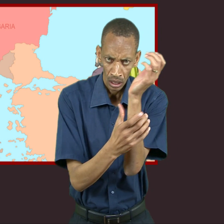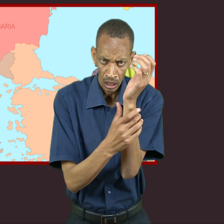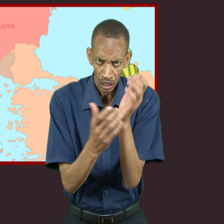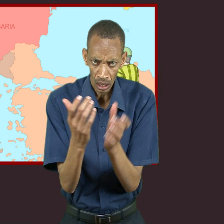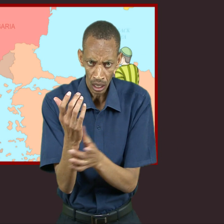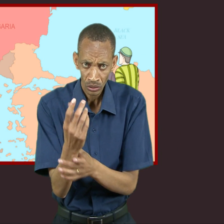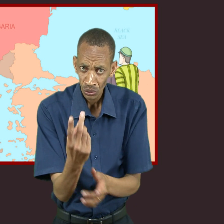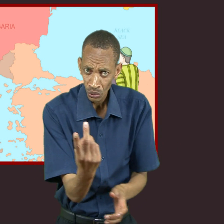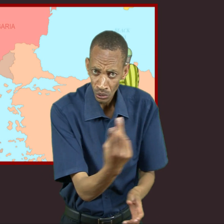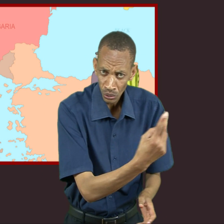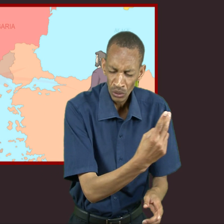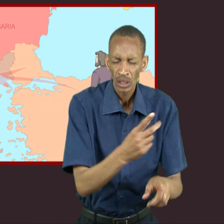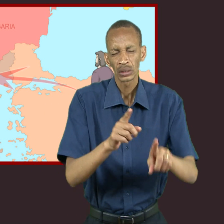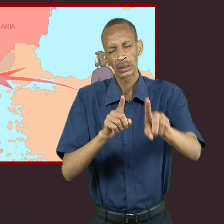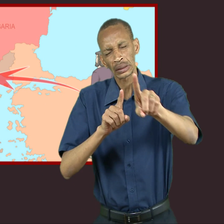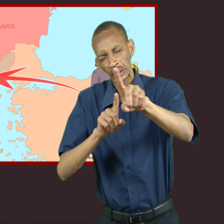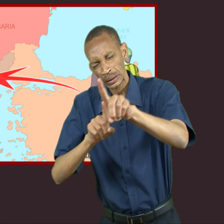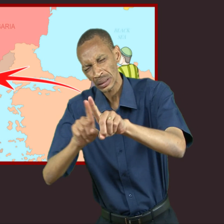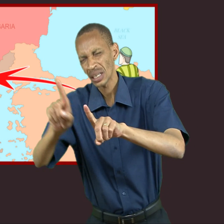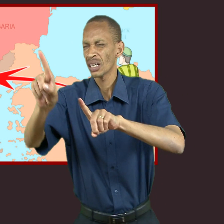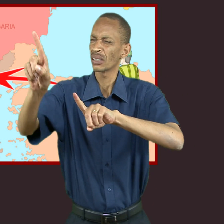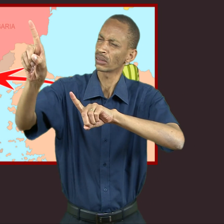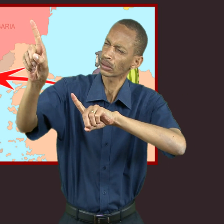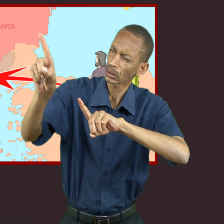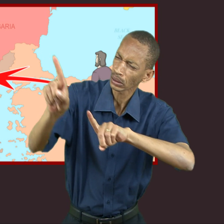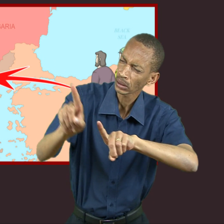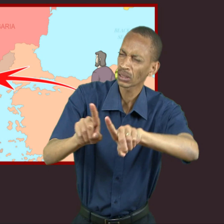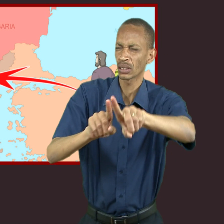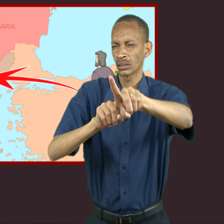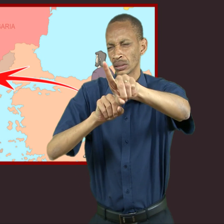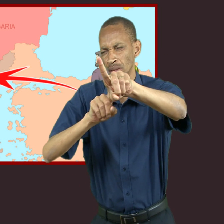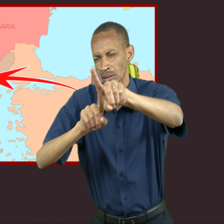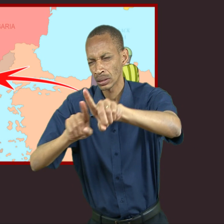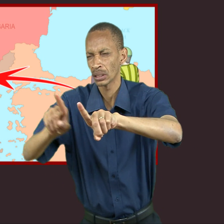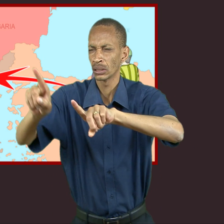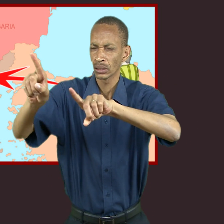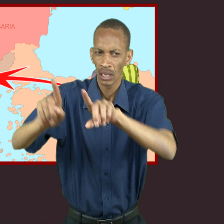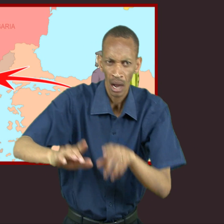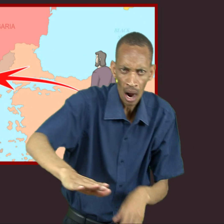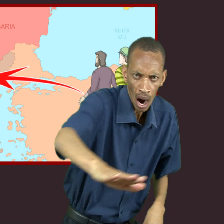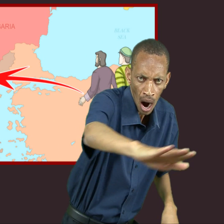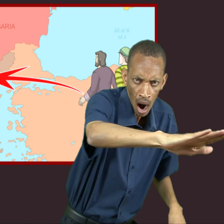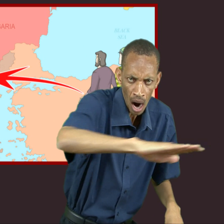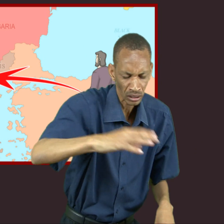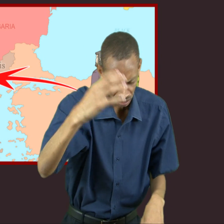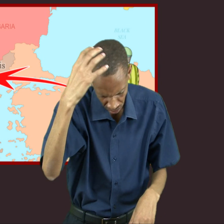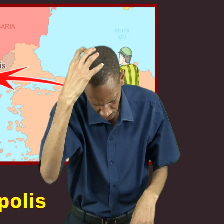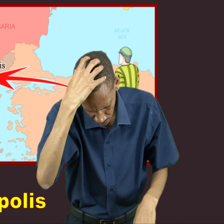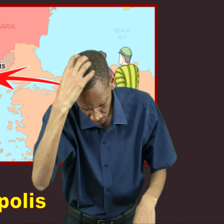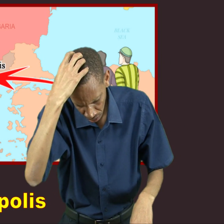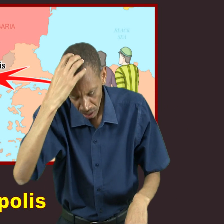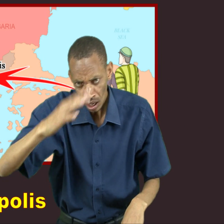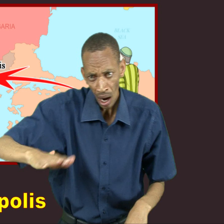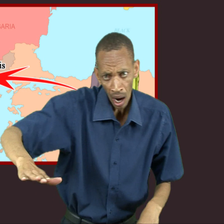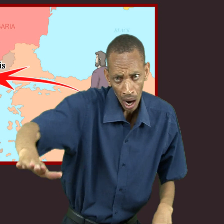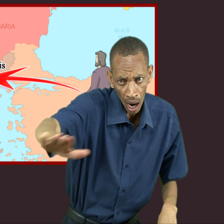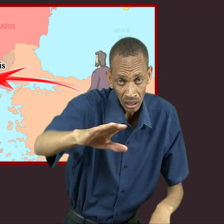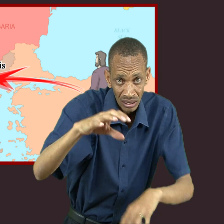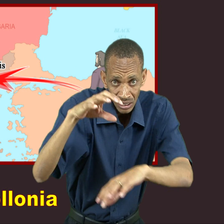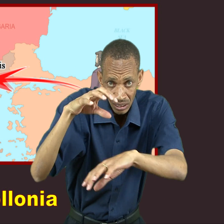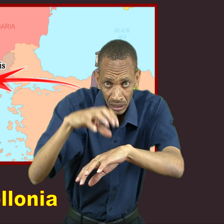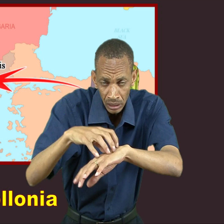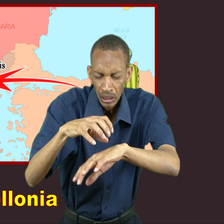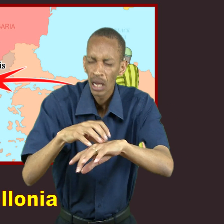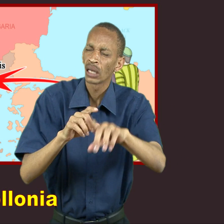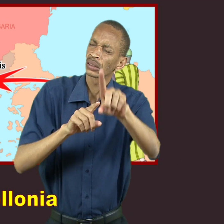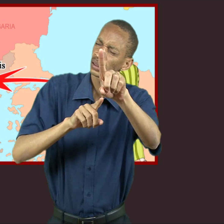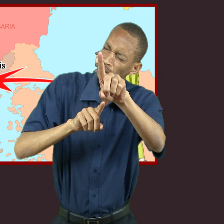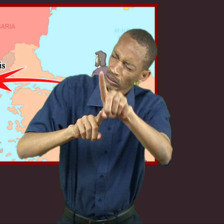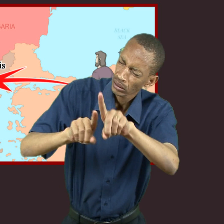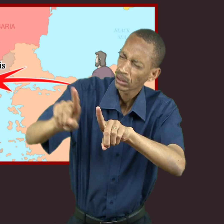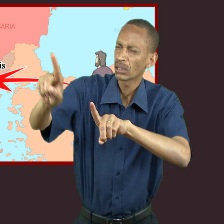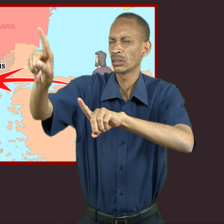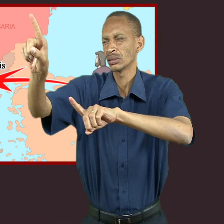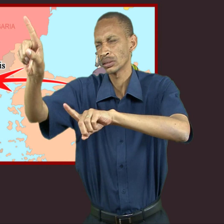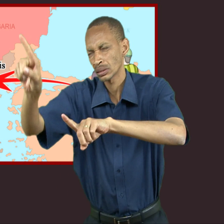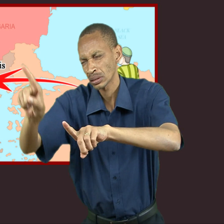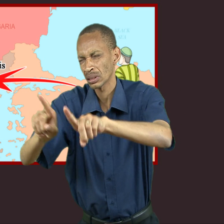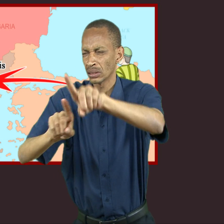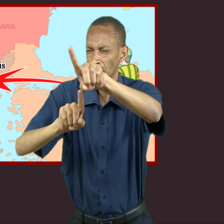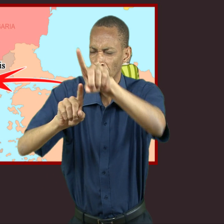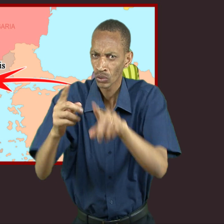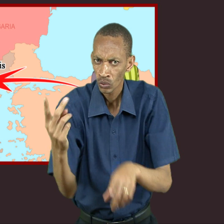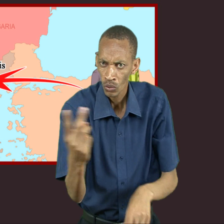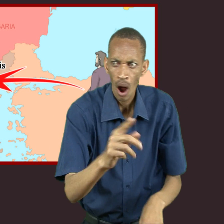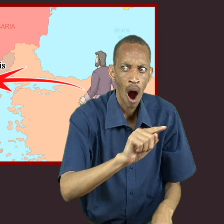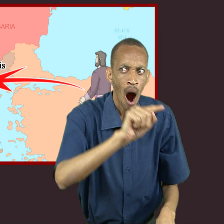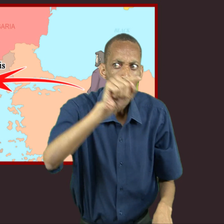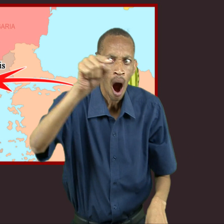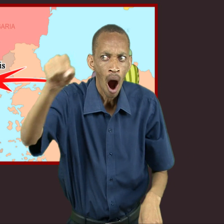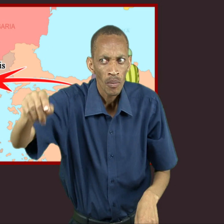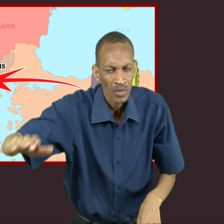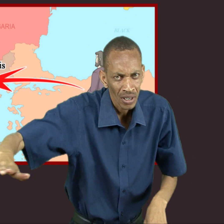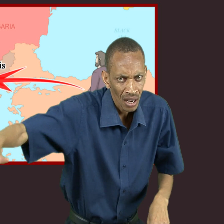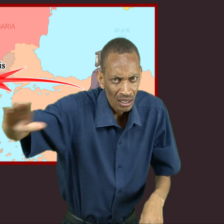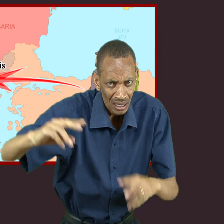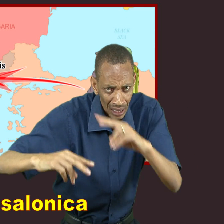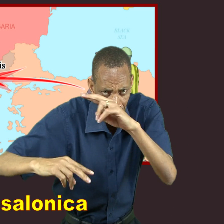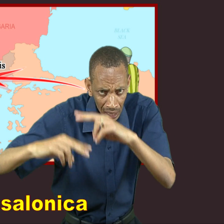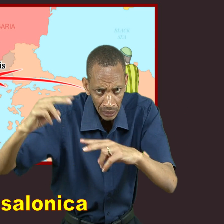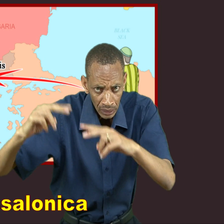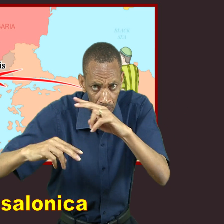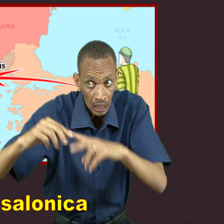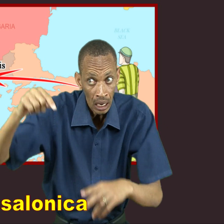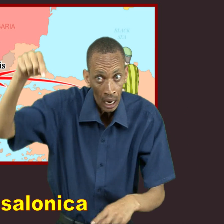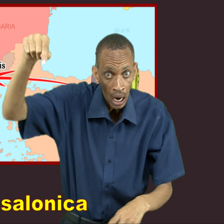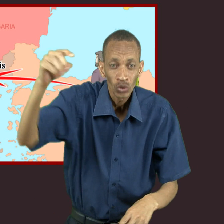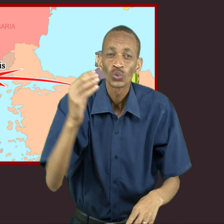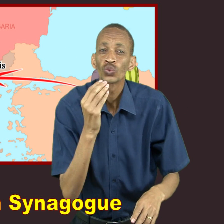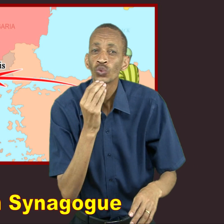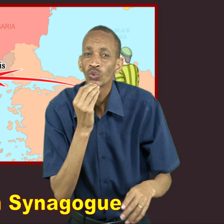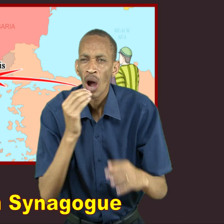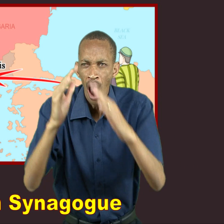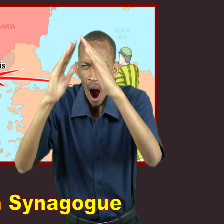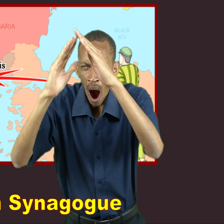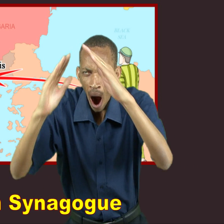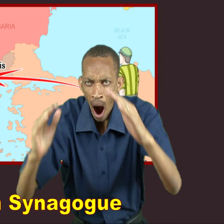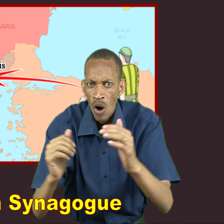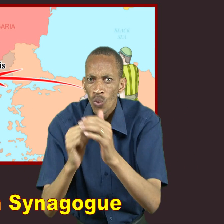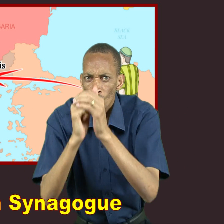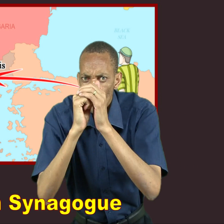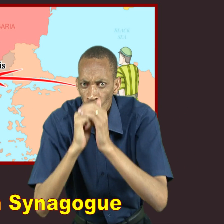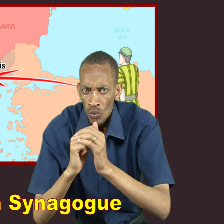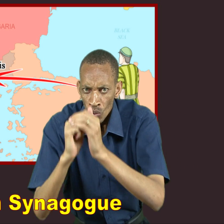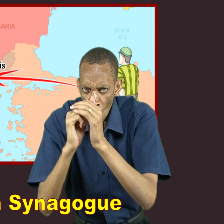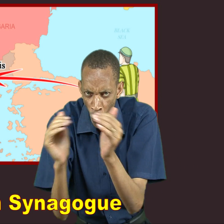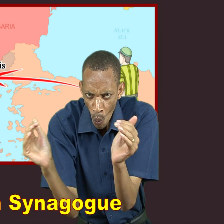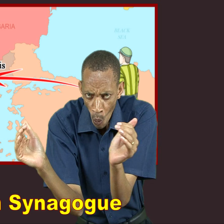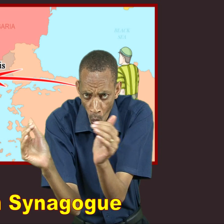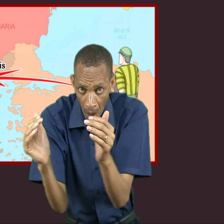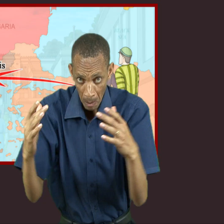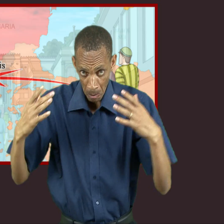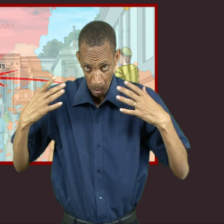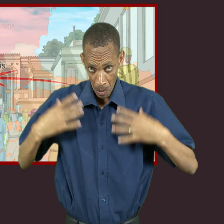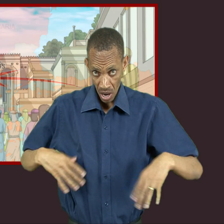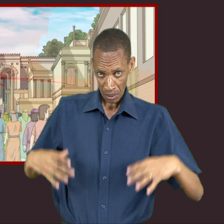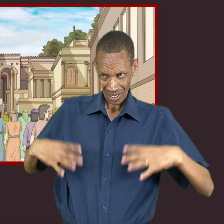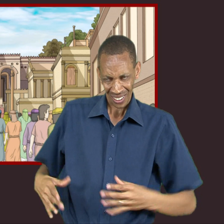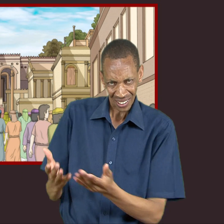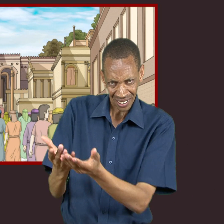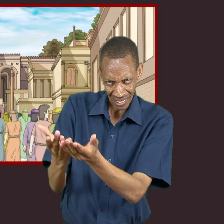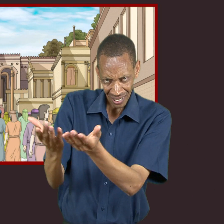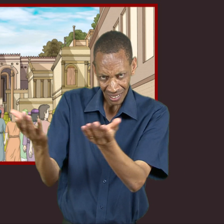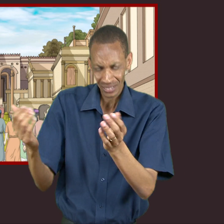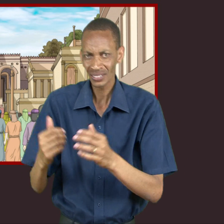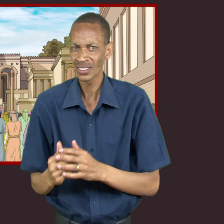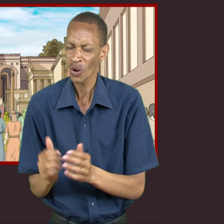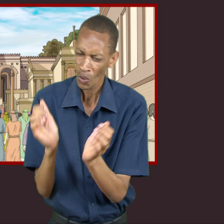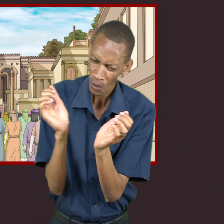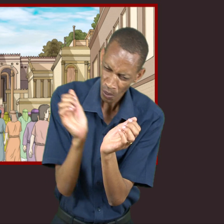When they had passed through Amphipolis and Apollonia, they came to Thessalonica, where there was a Jewish synagogue.